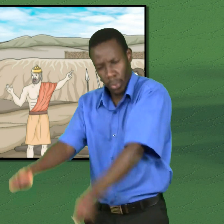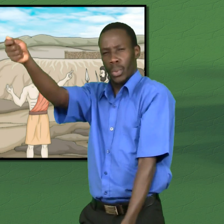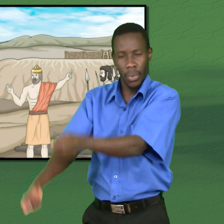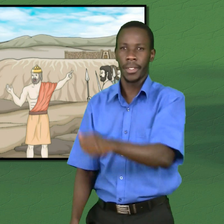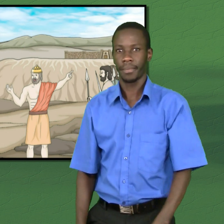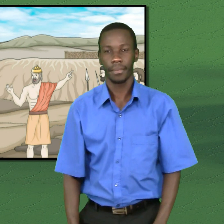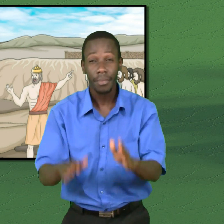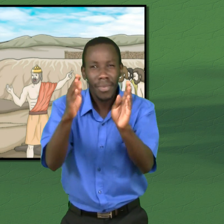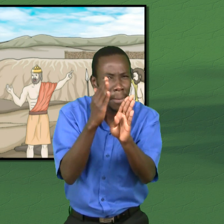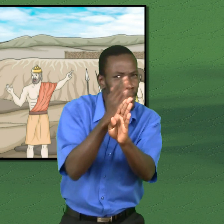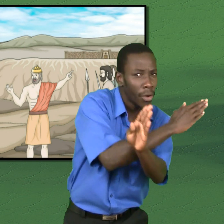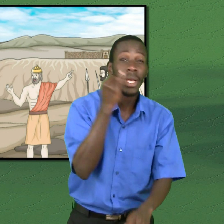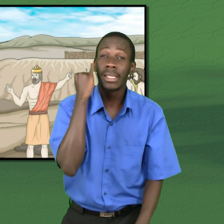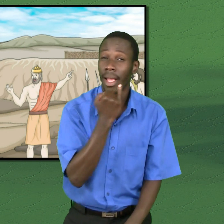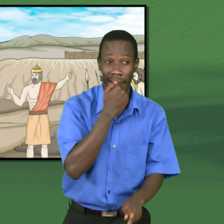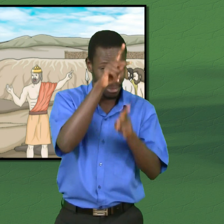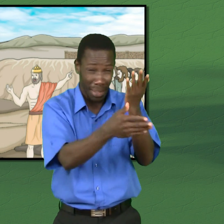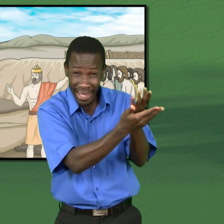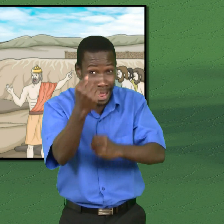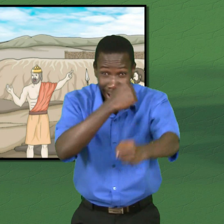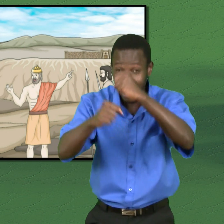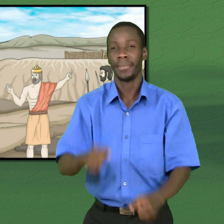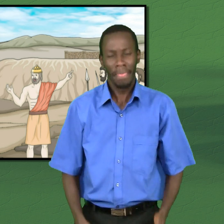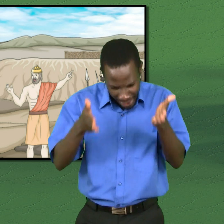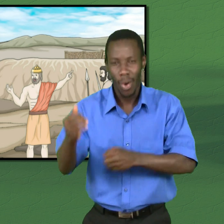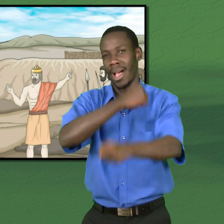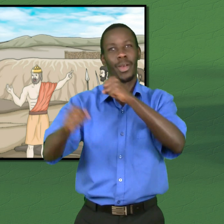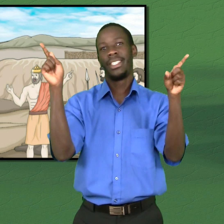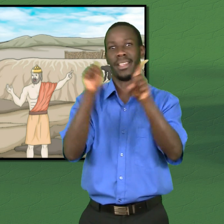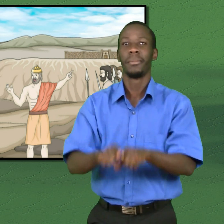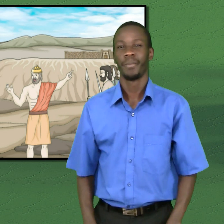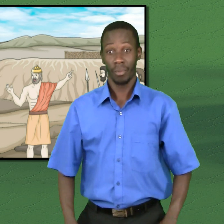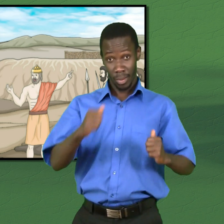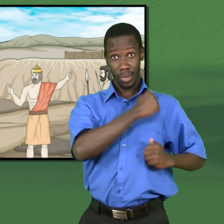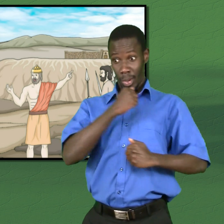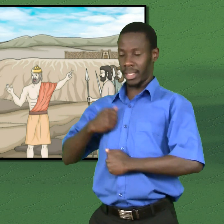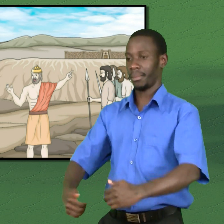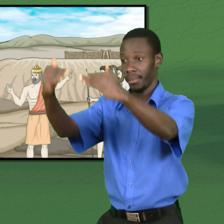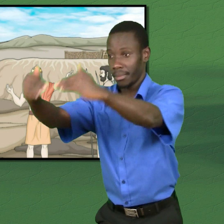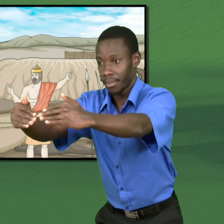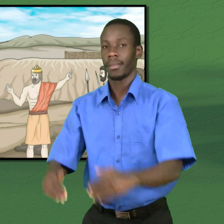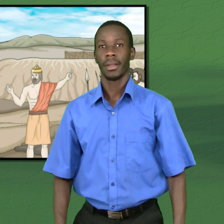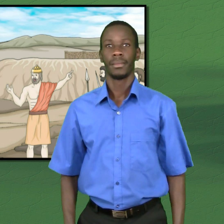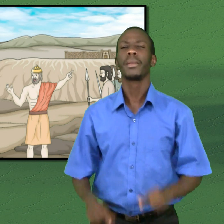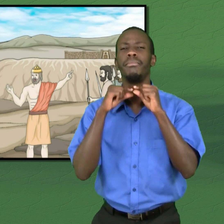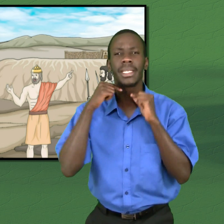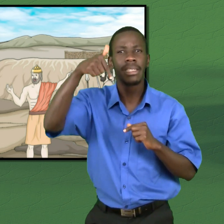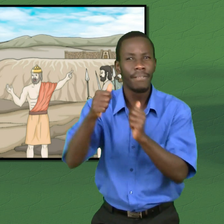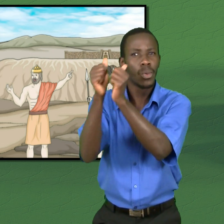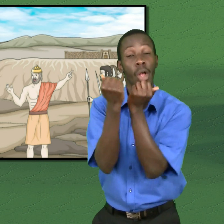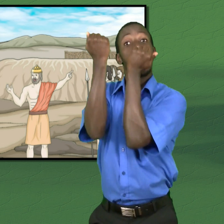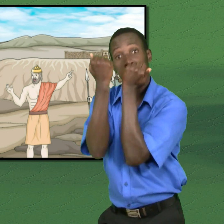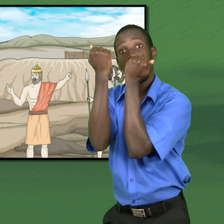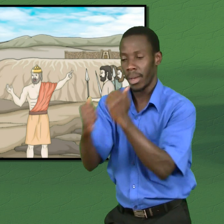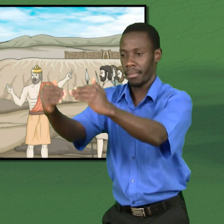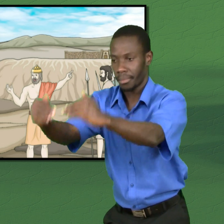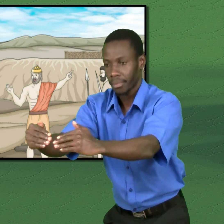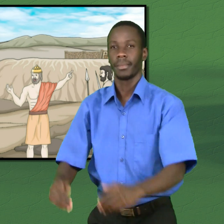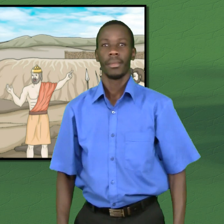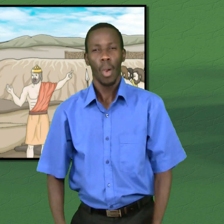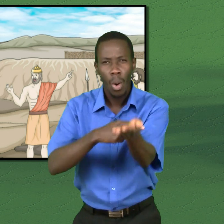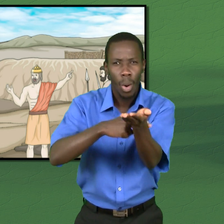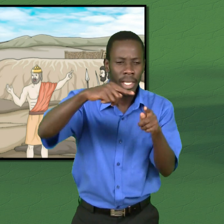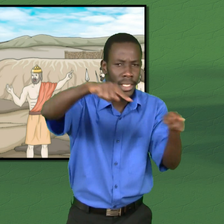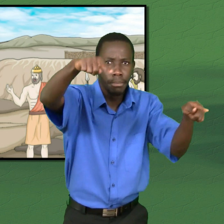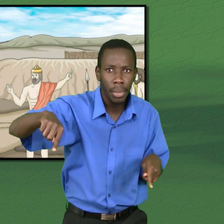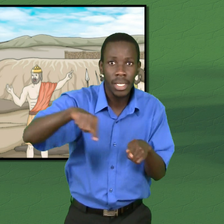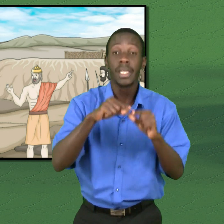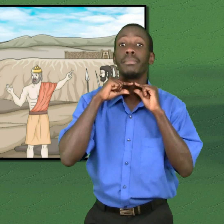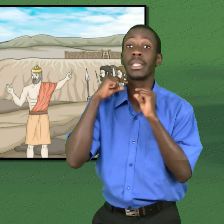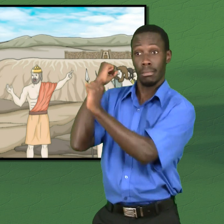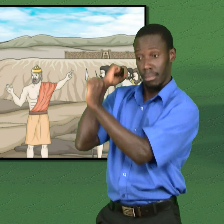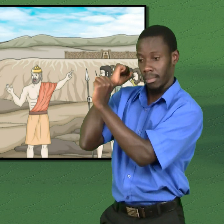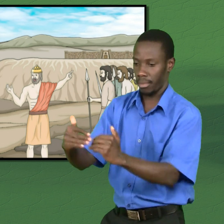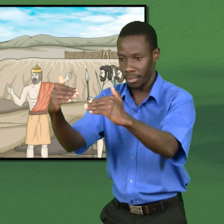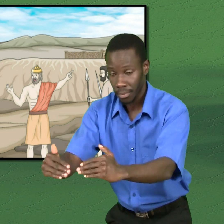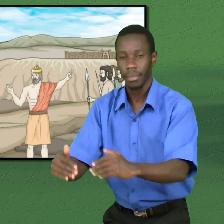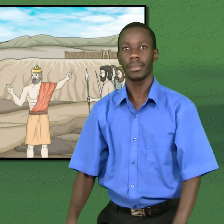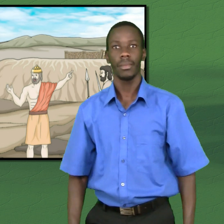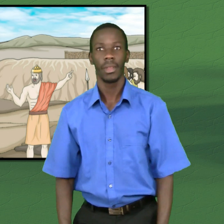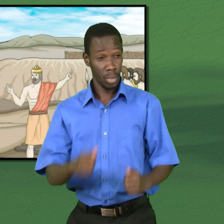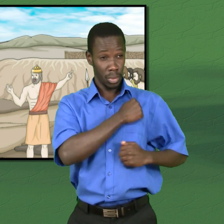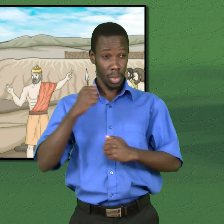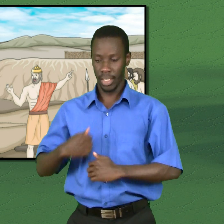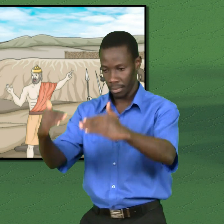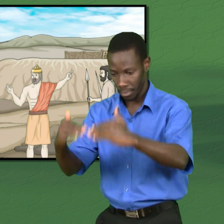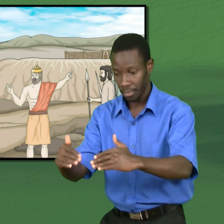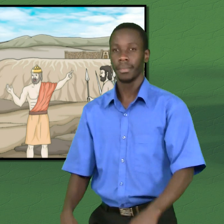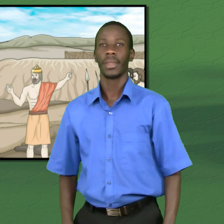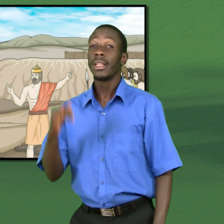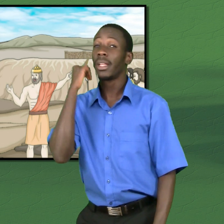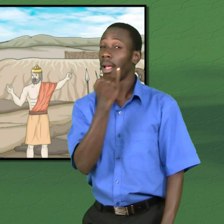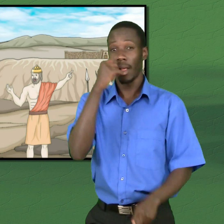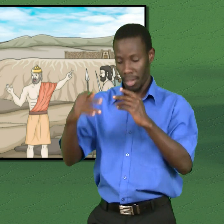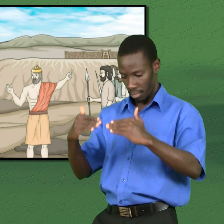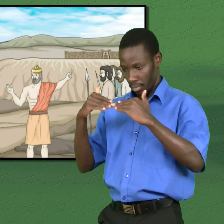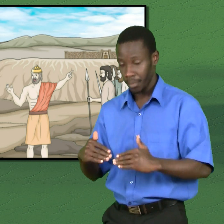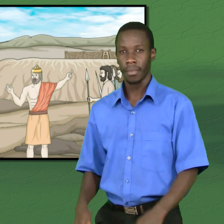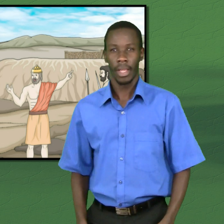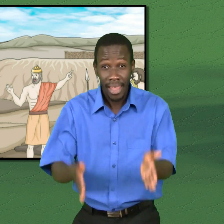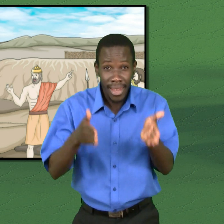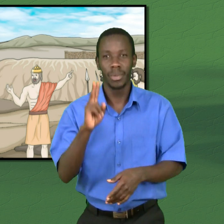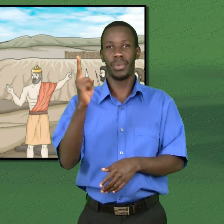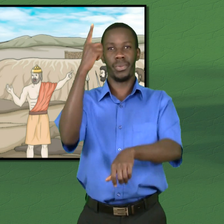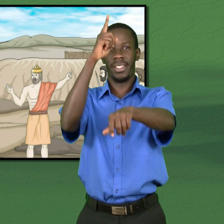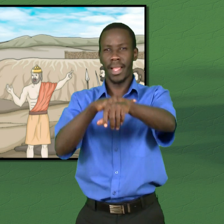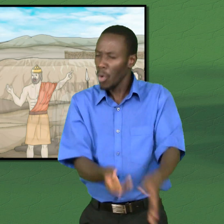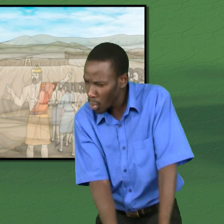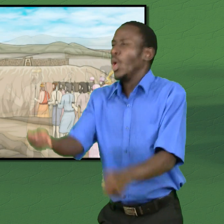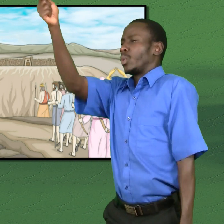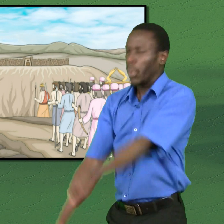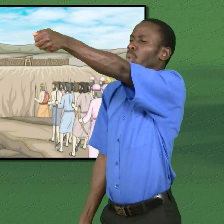And the seven priests carrying seven rams’ horns kept marching ahead of the ark of the LORD and blowing the horns.